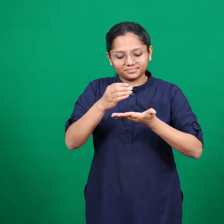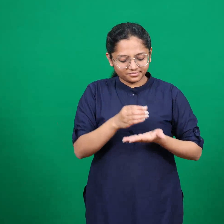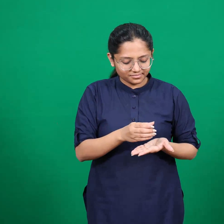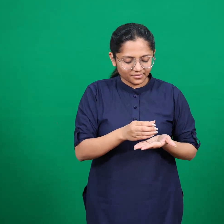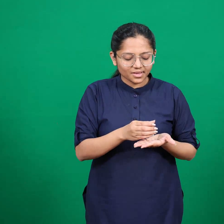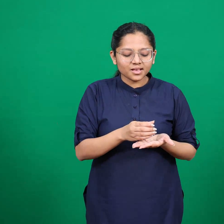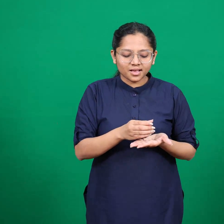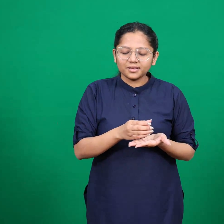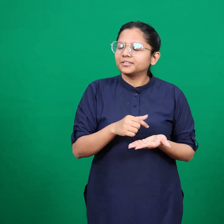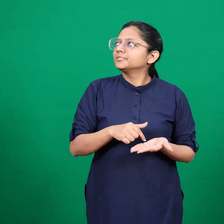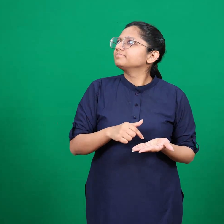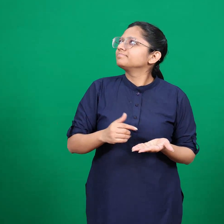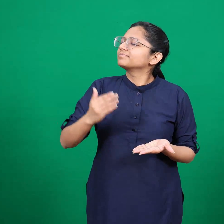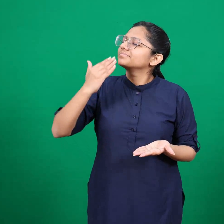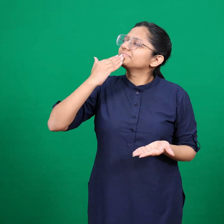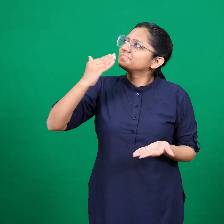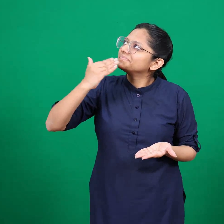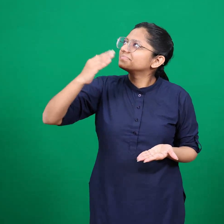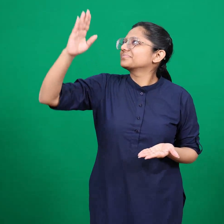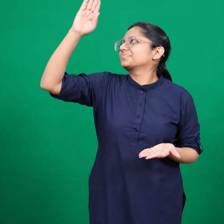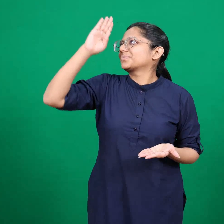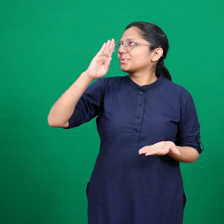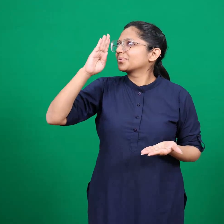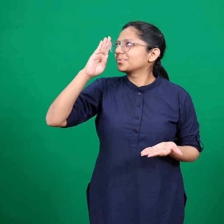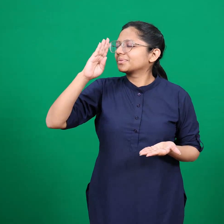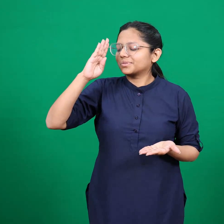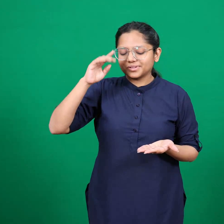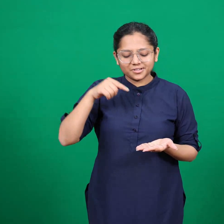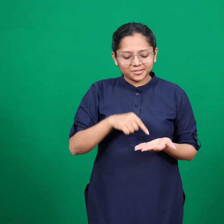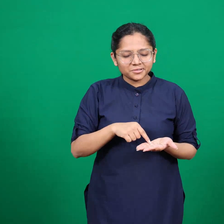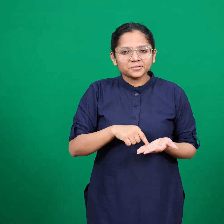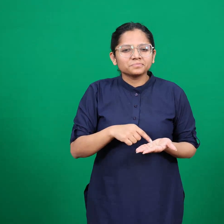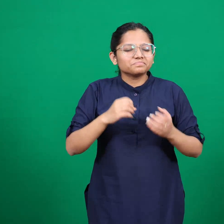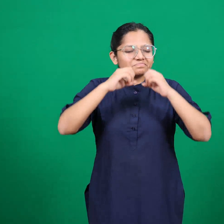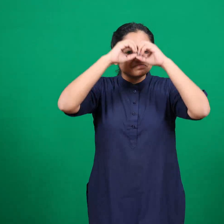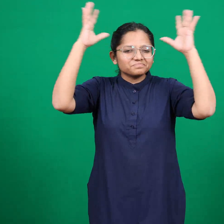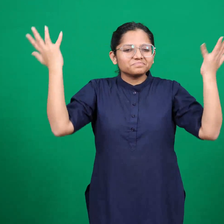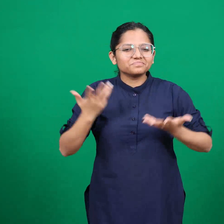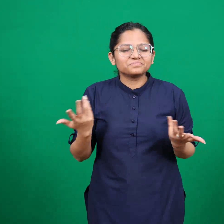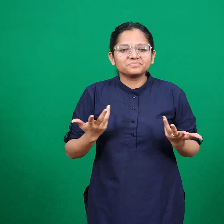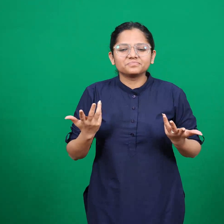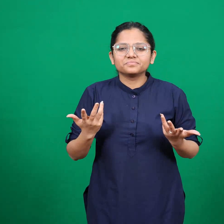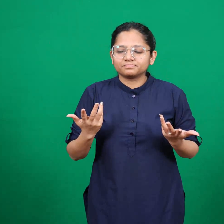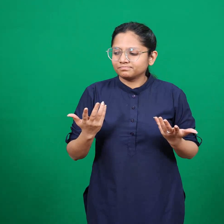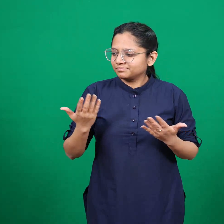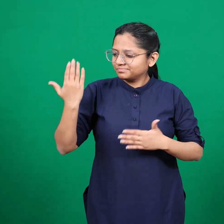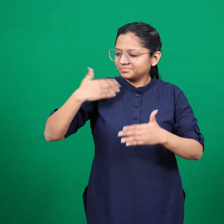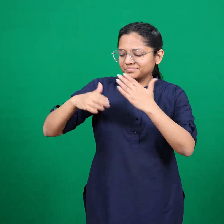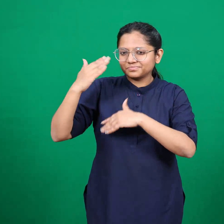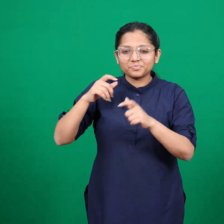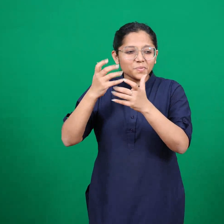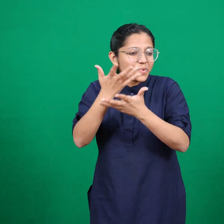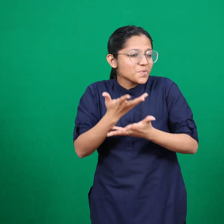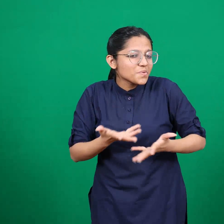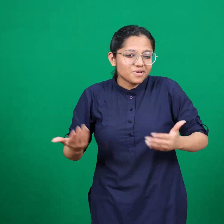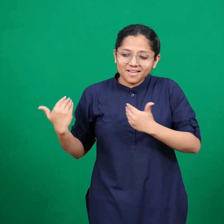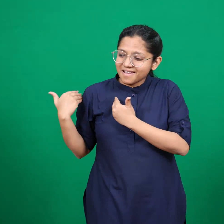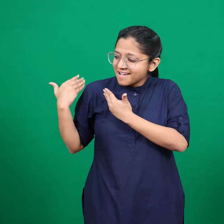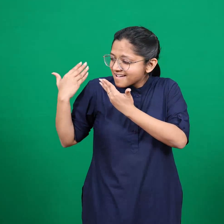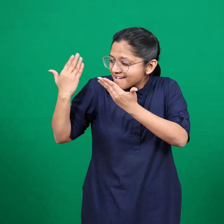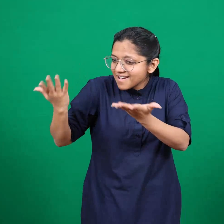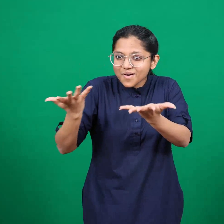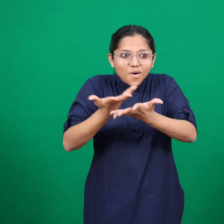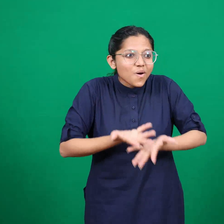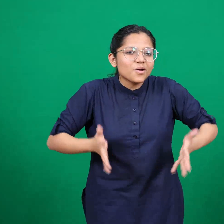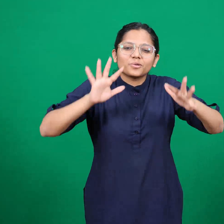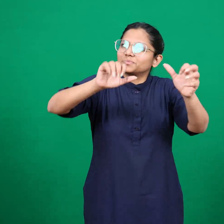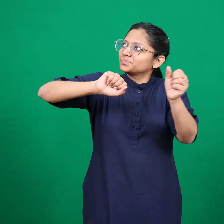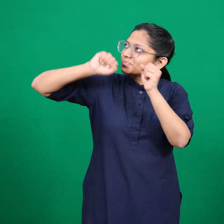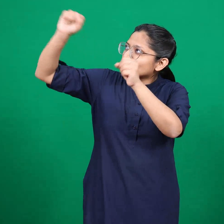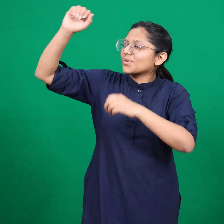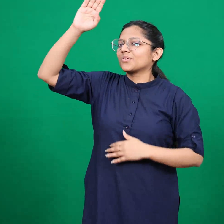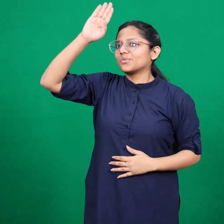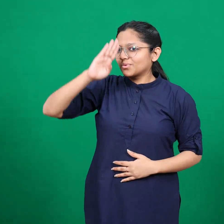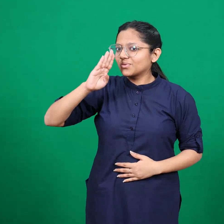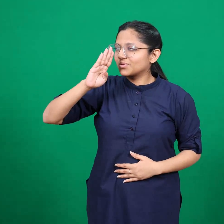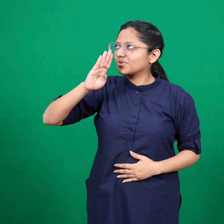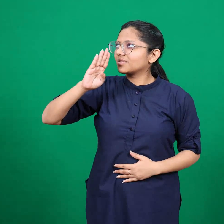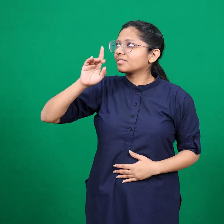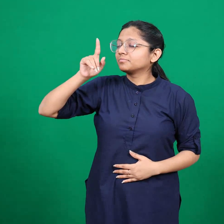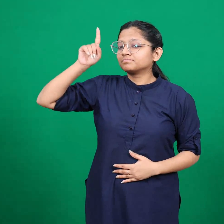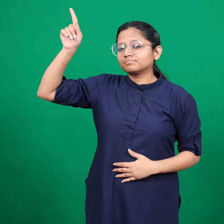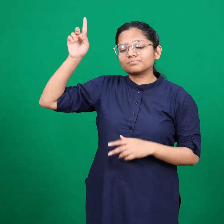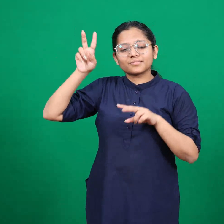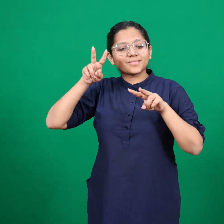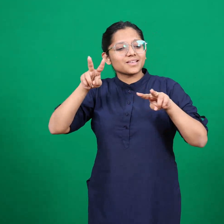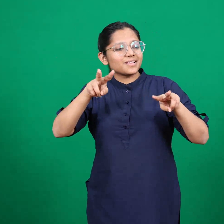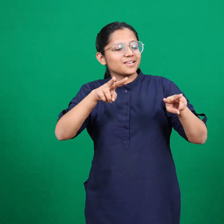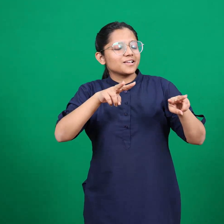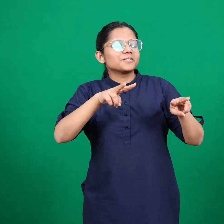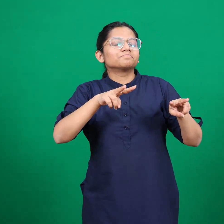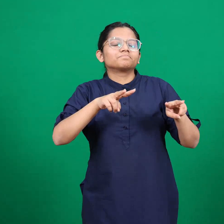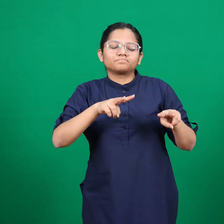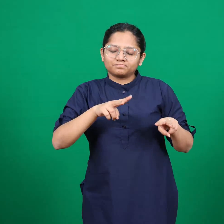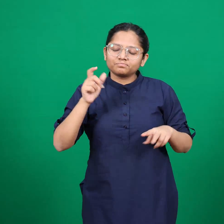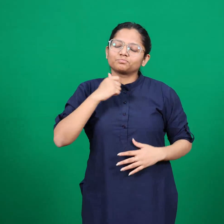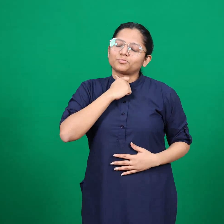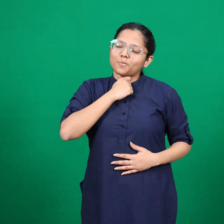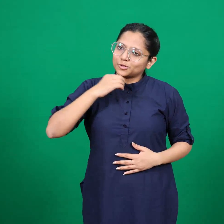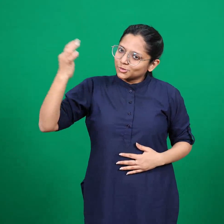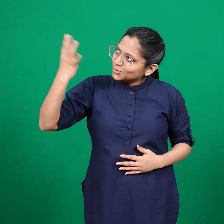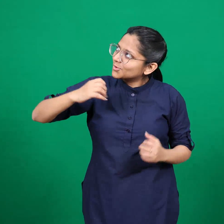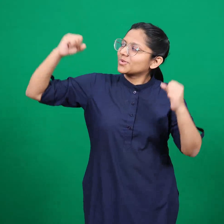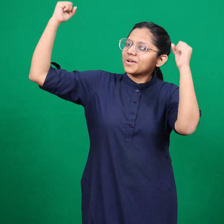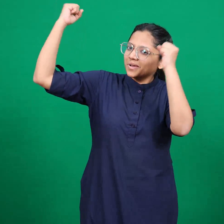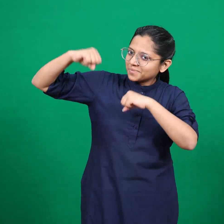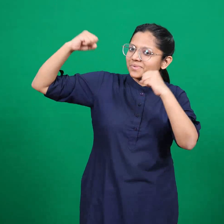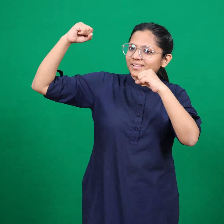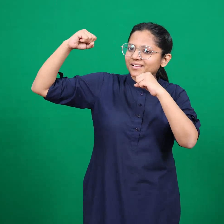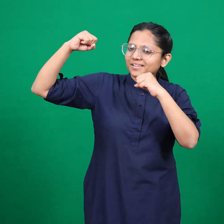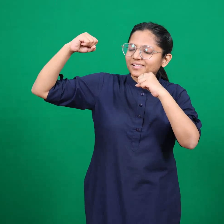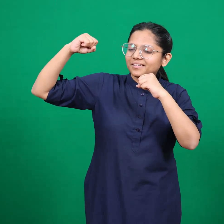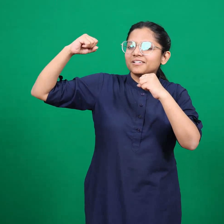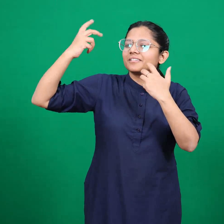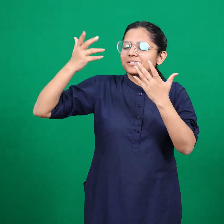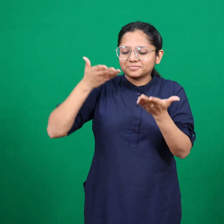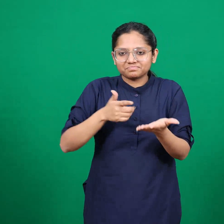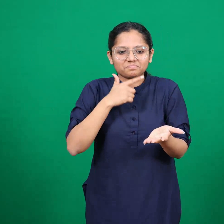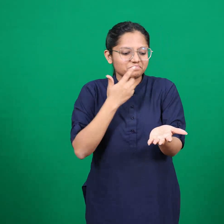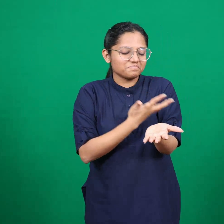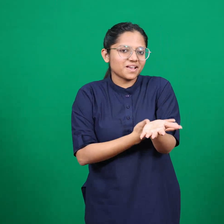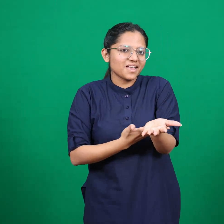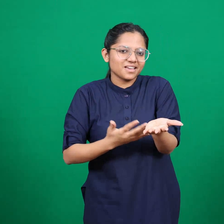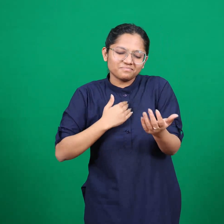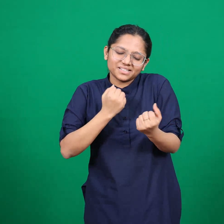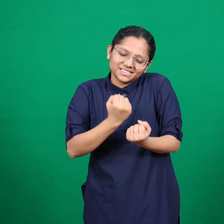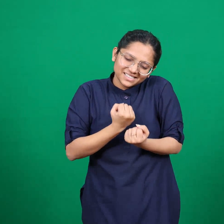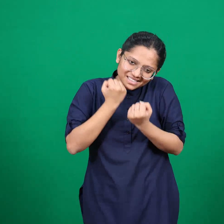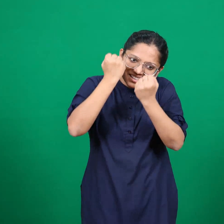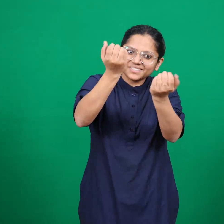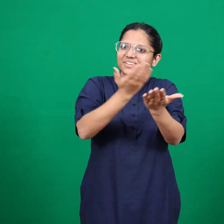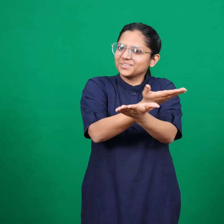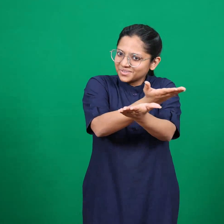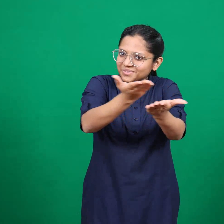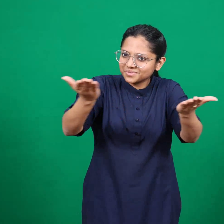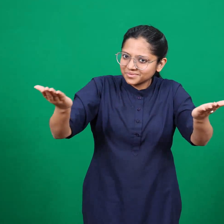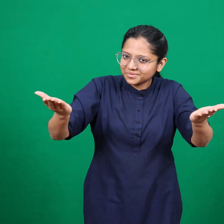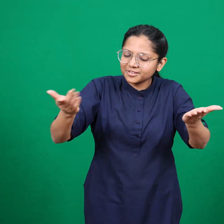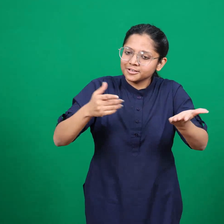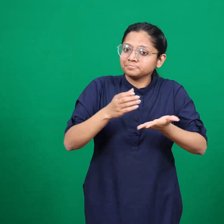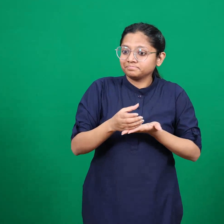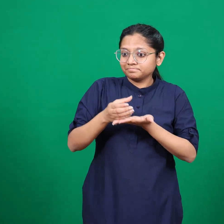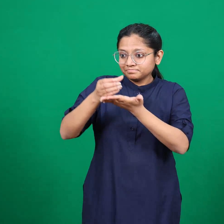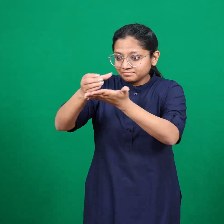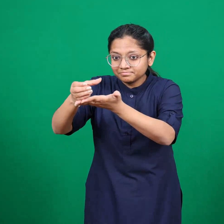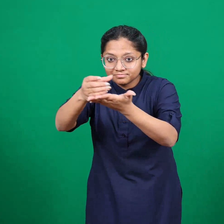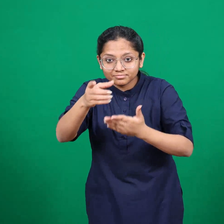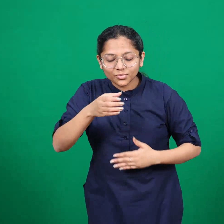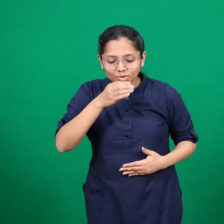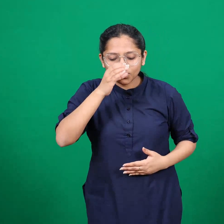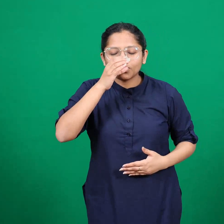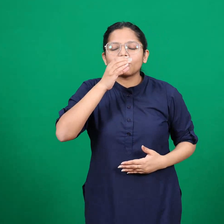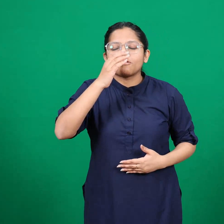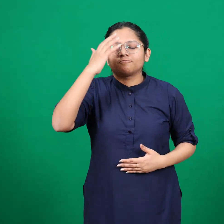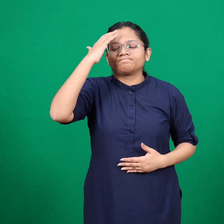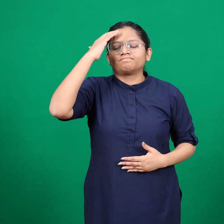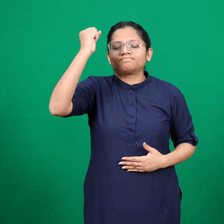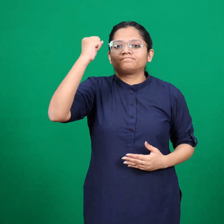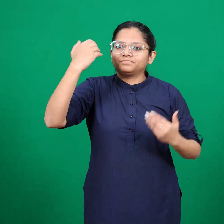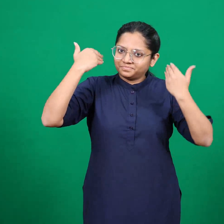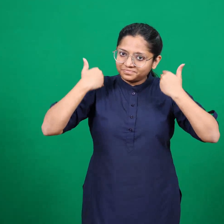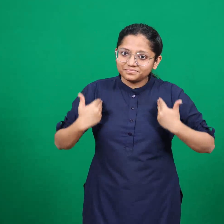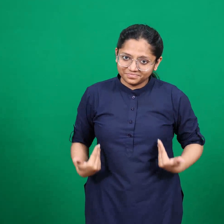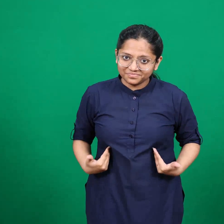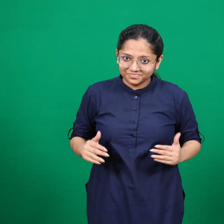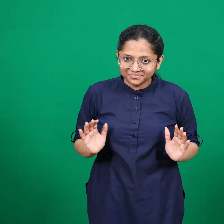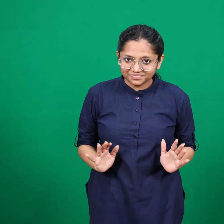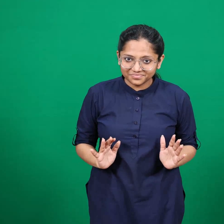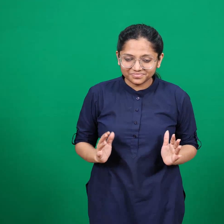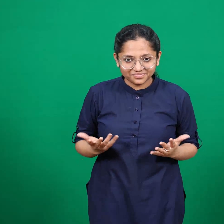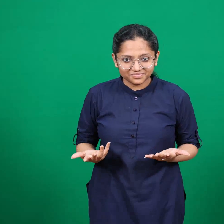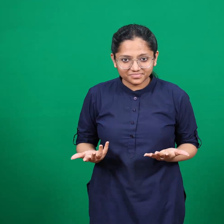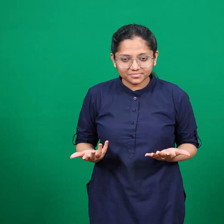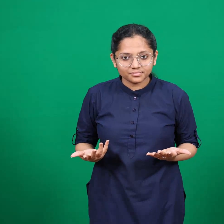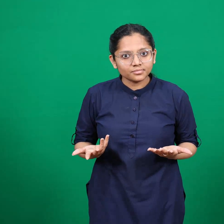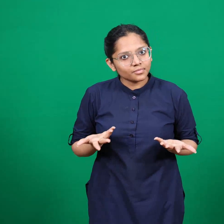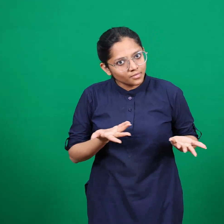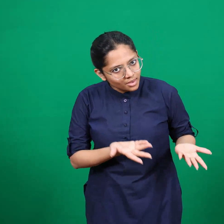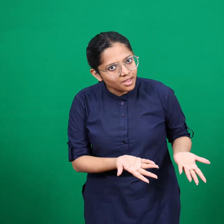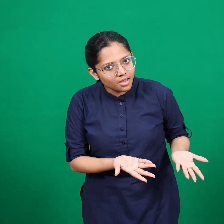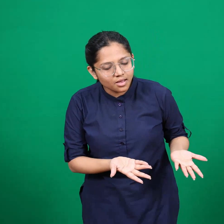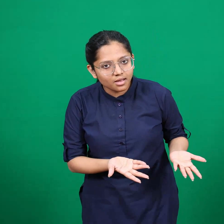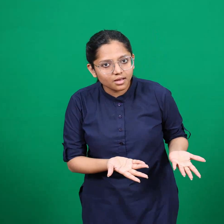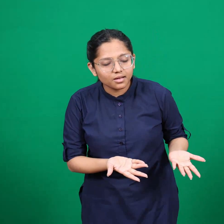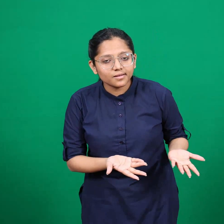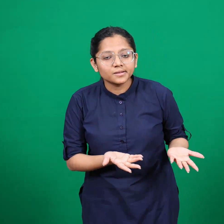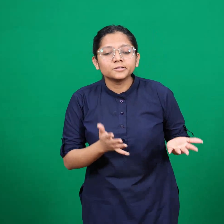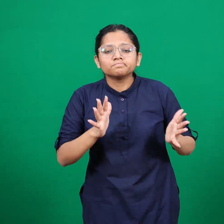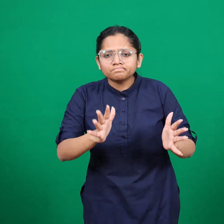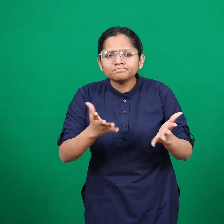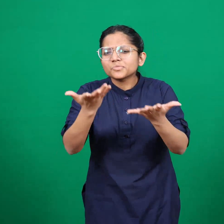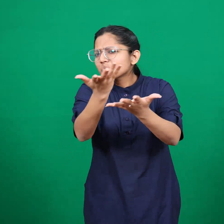In the same way, after supper He took the cup, saying, "This cup is the new covenant in My blood;